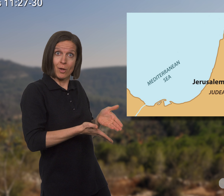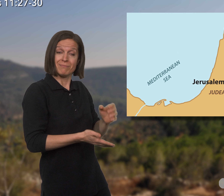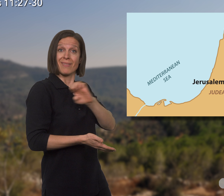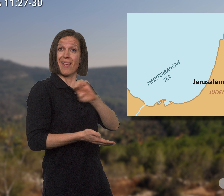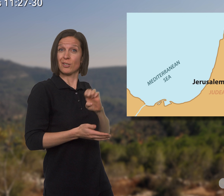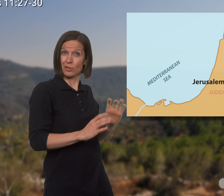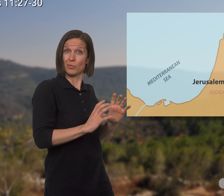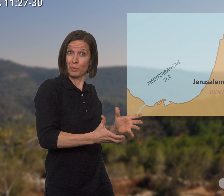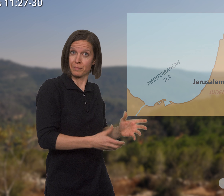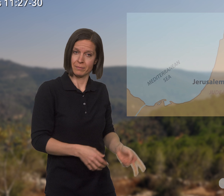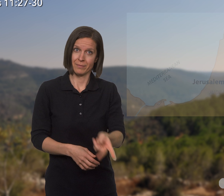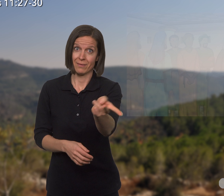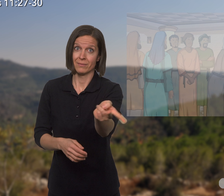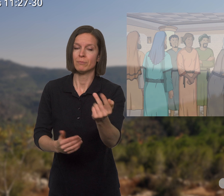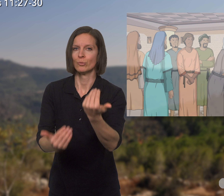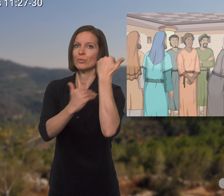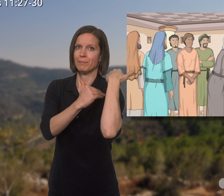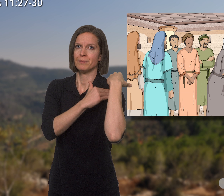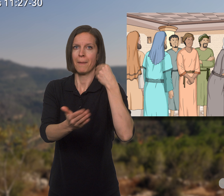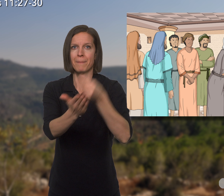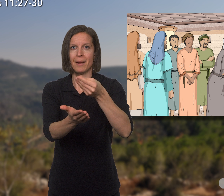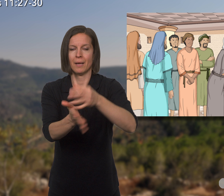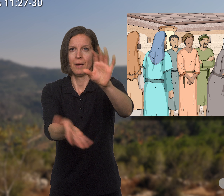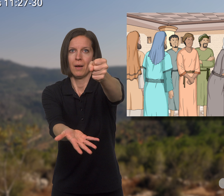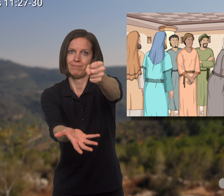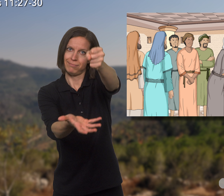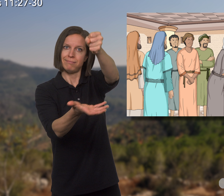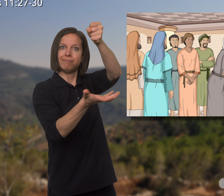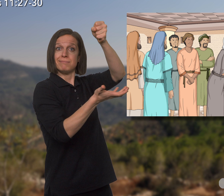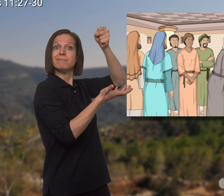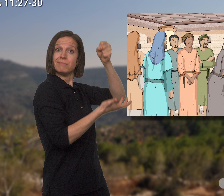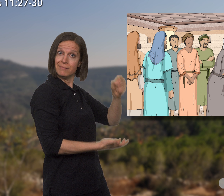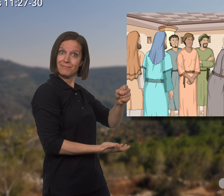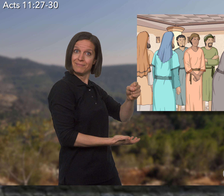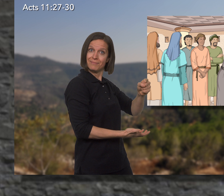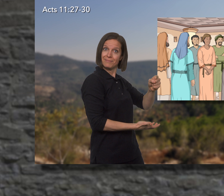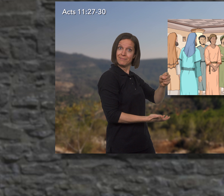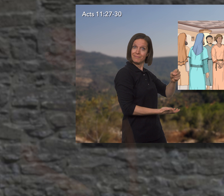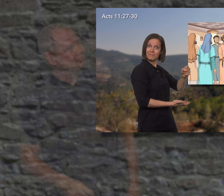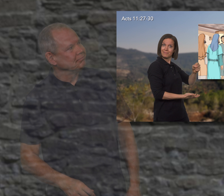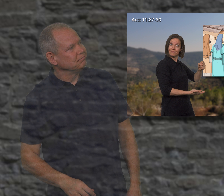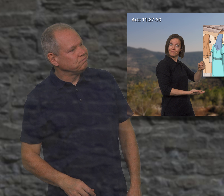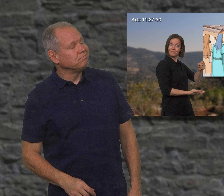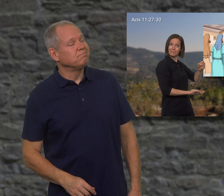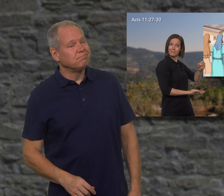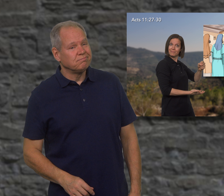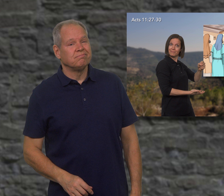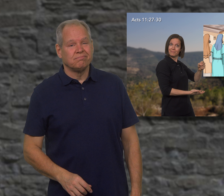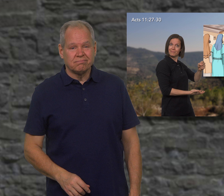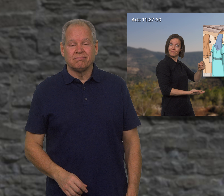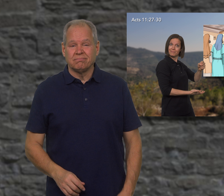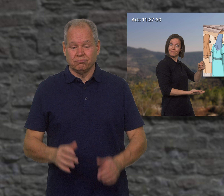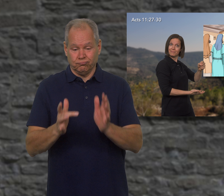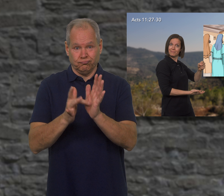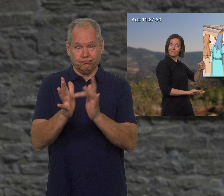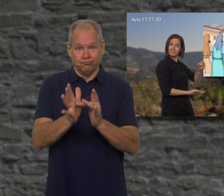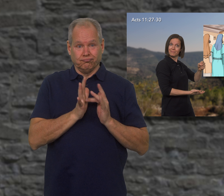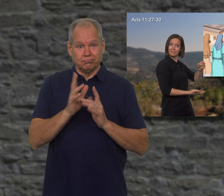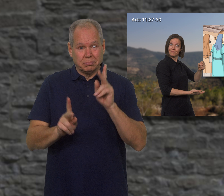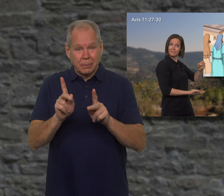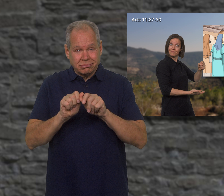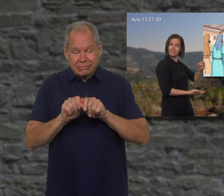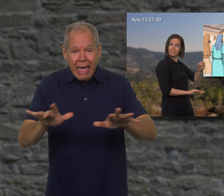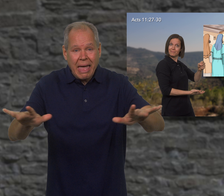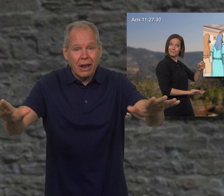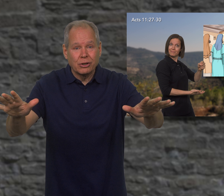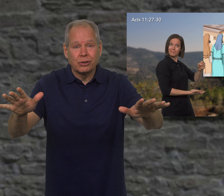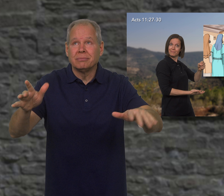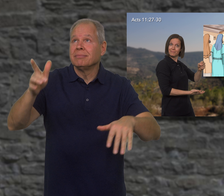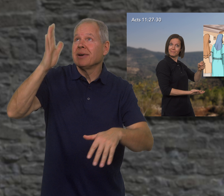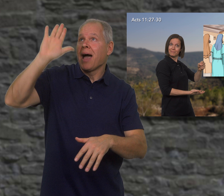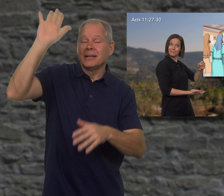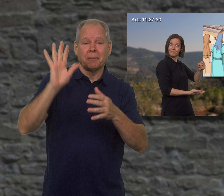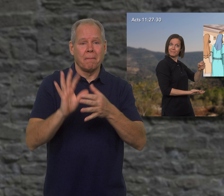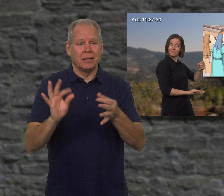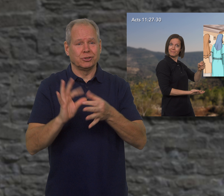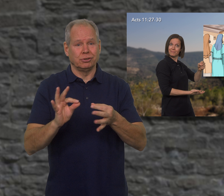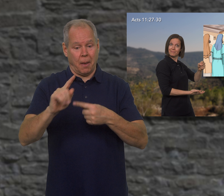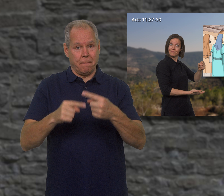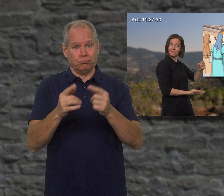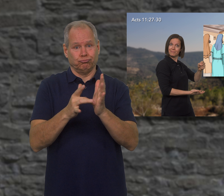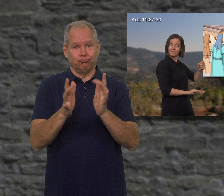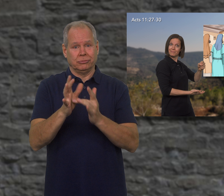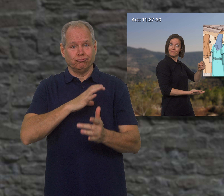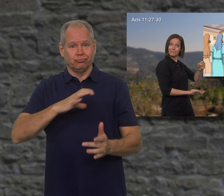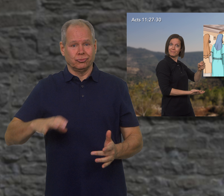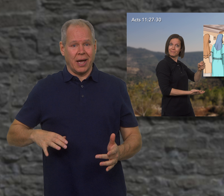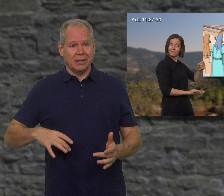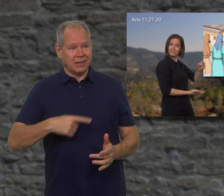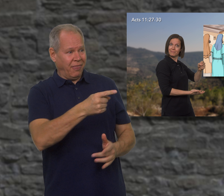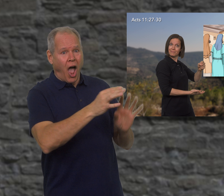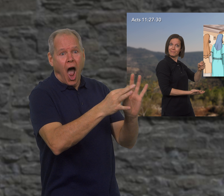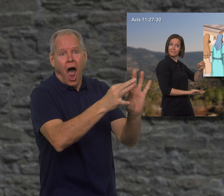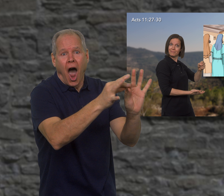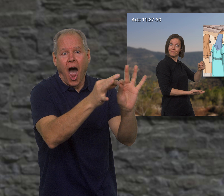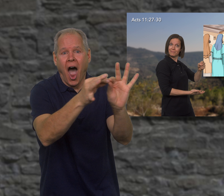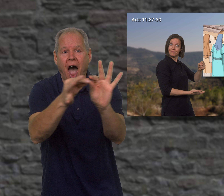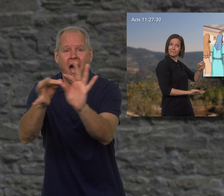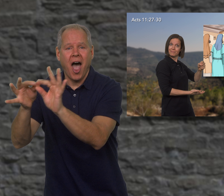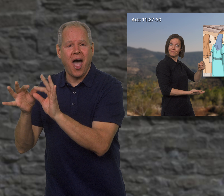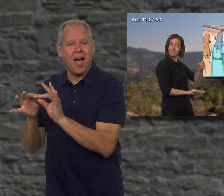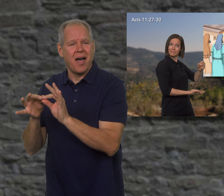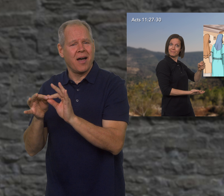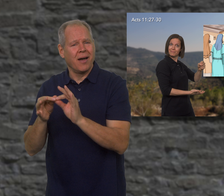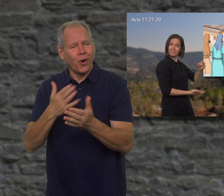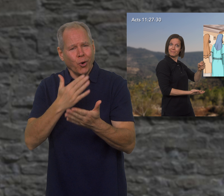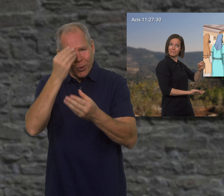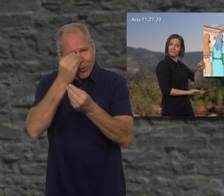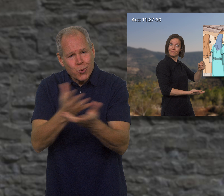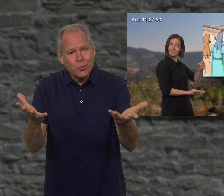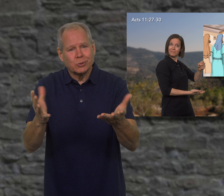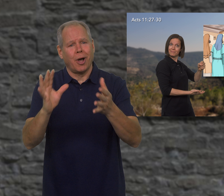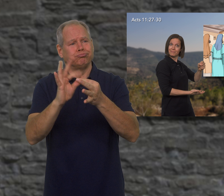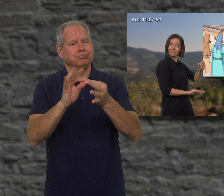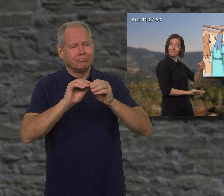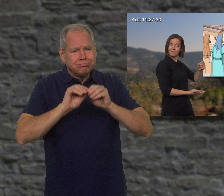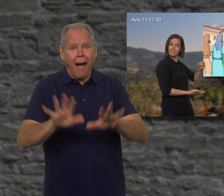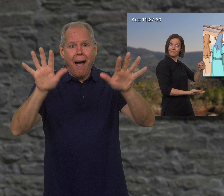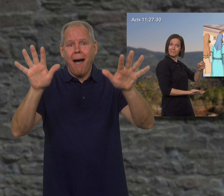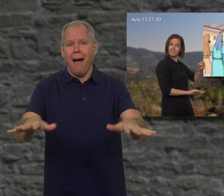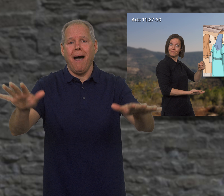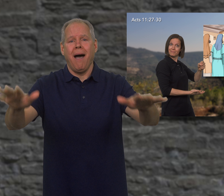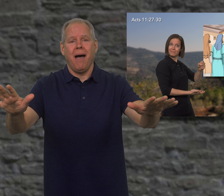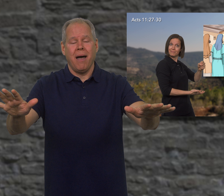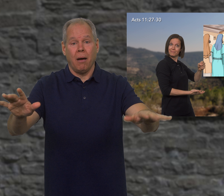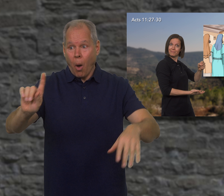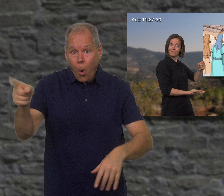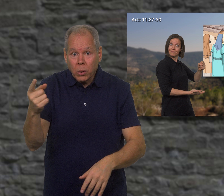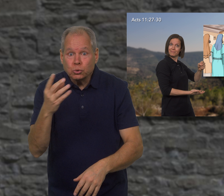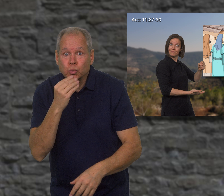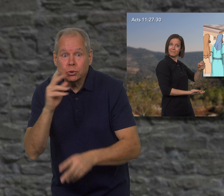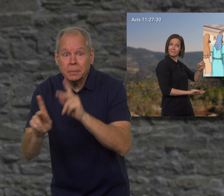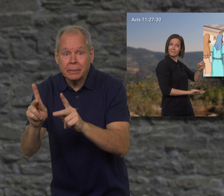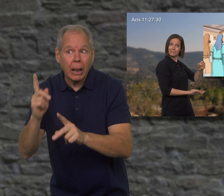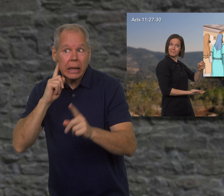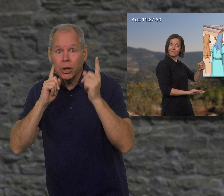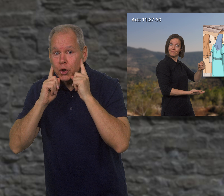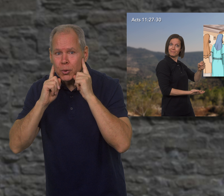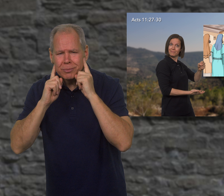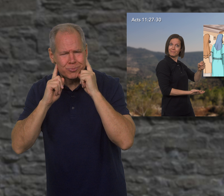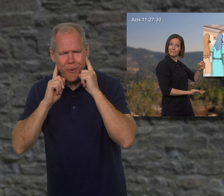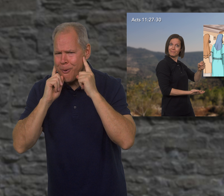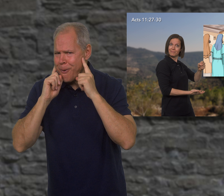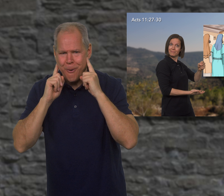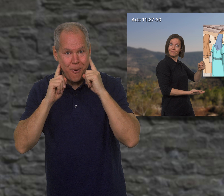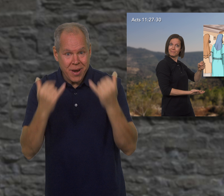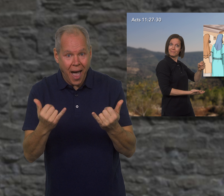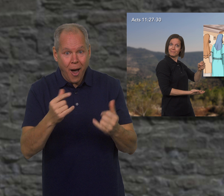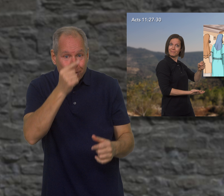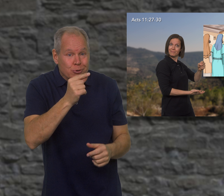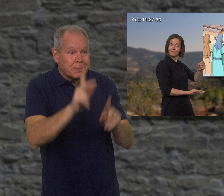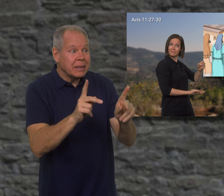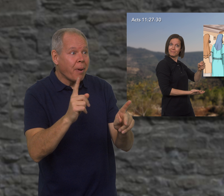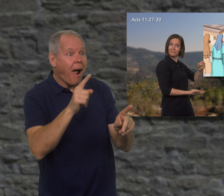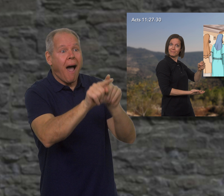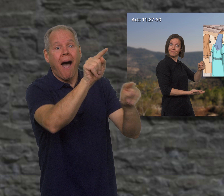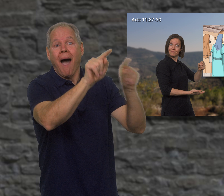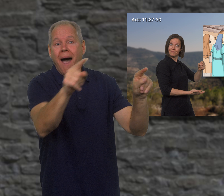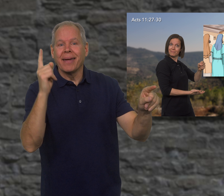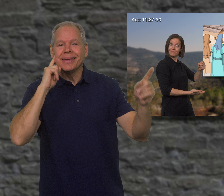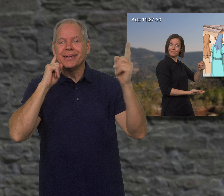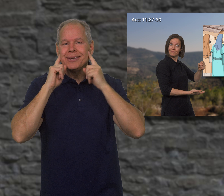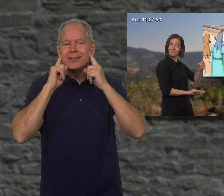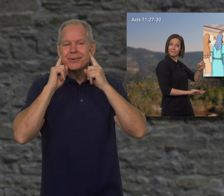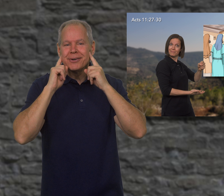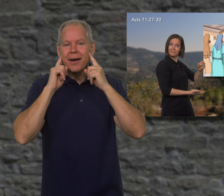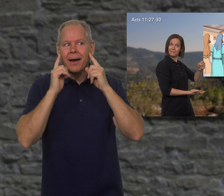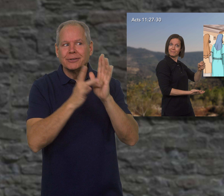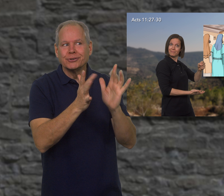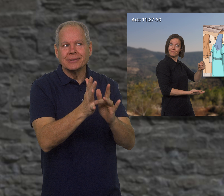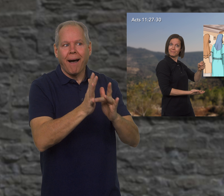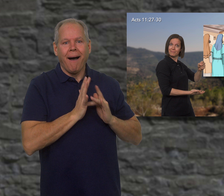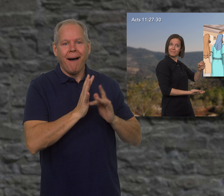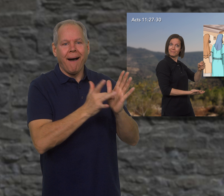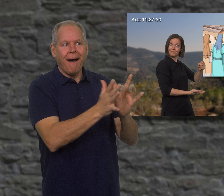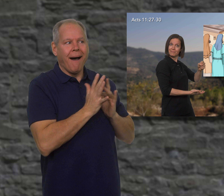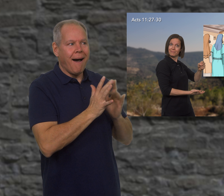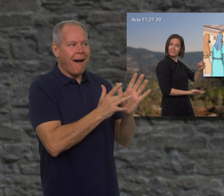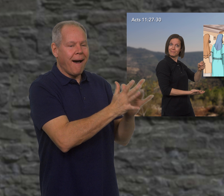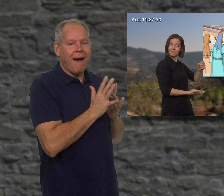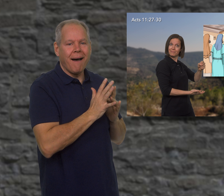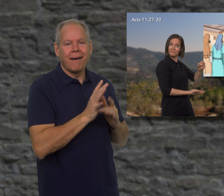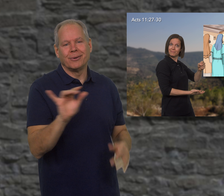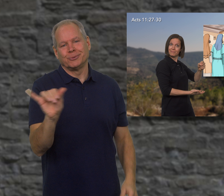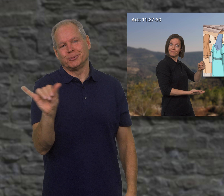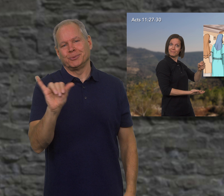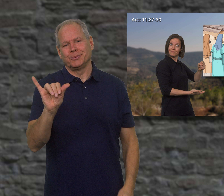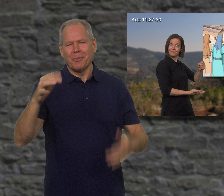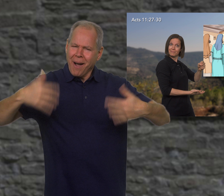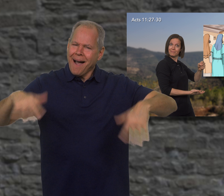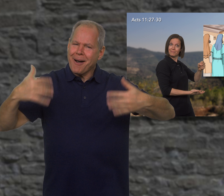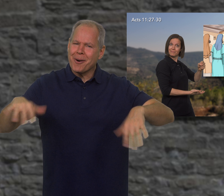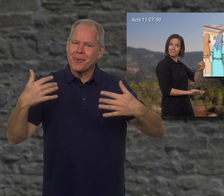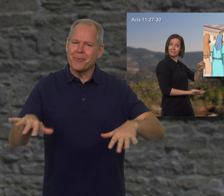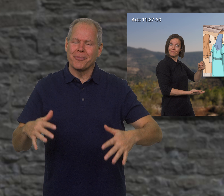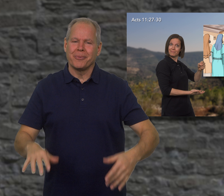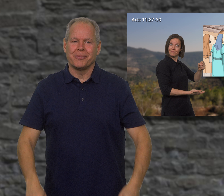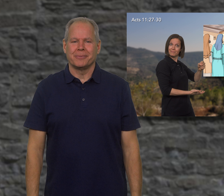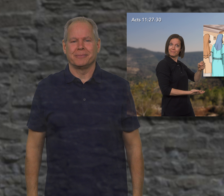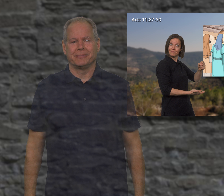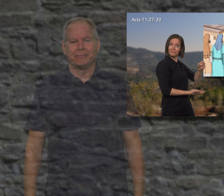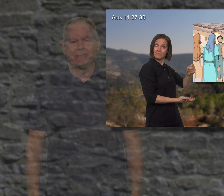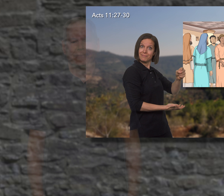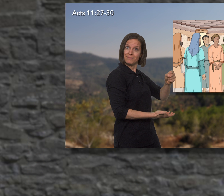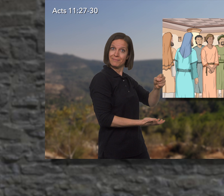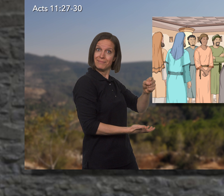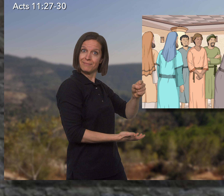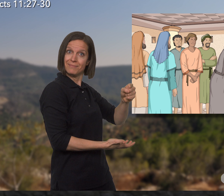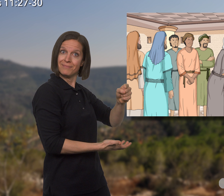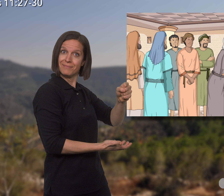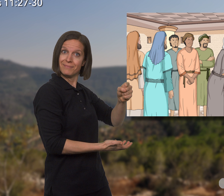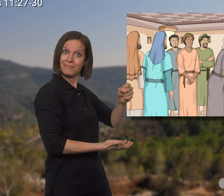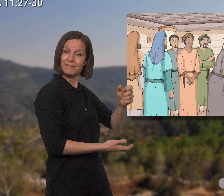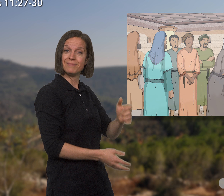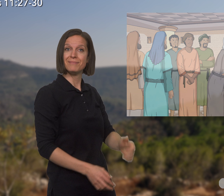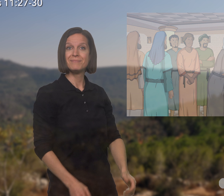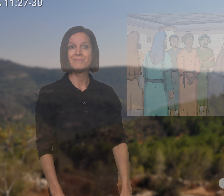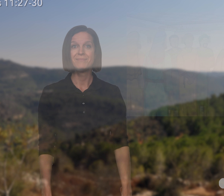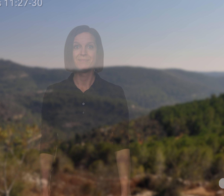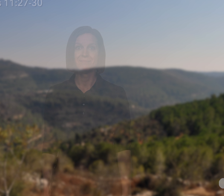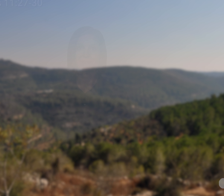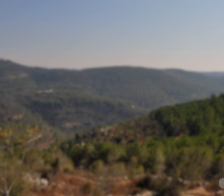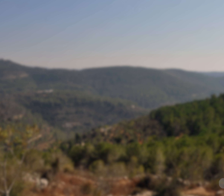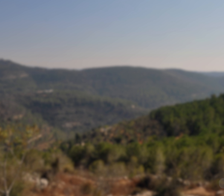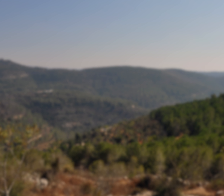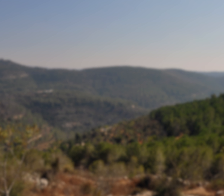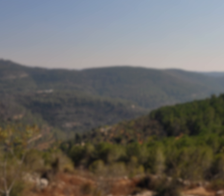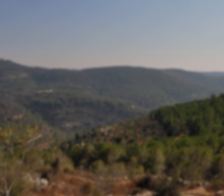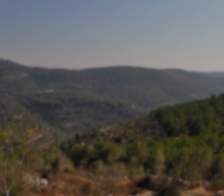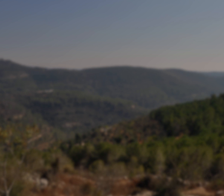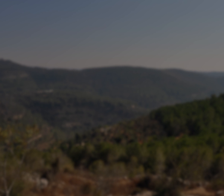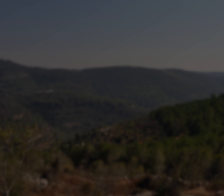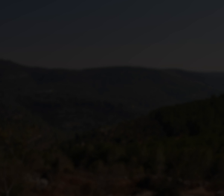This they did, sending their gifts to the elders with Barnabas and Saul.